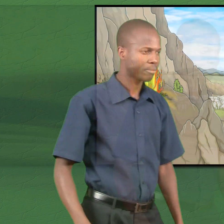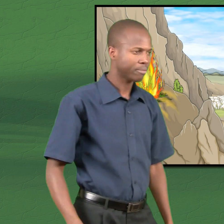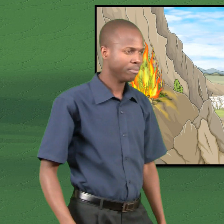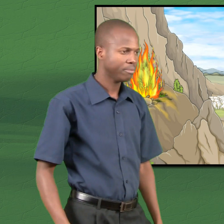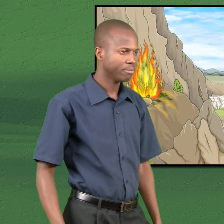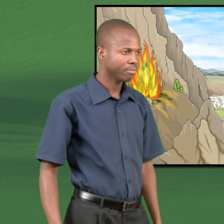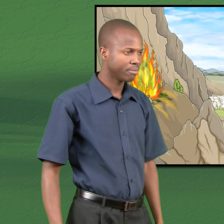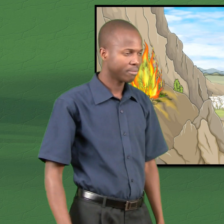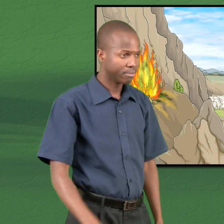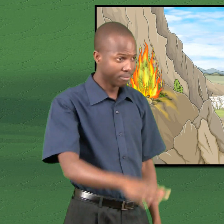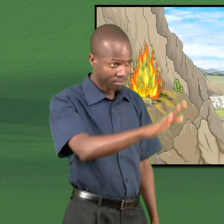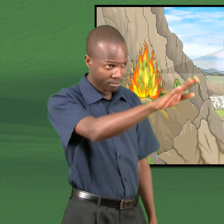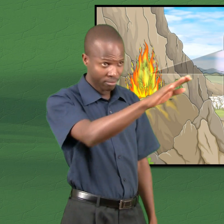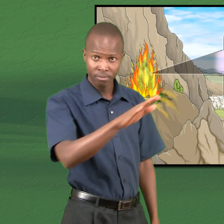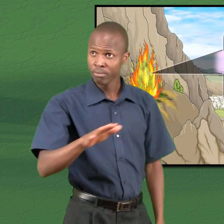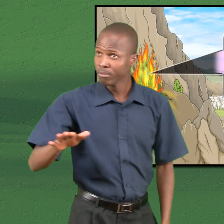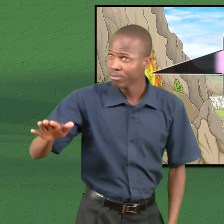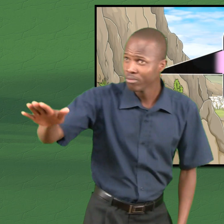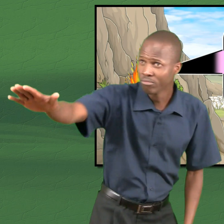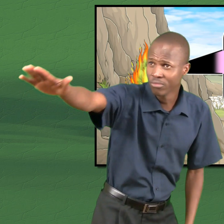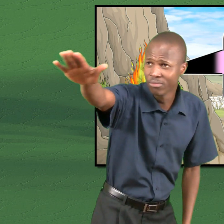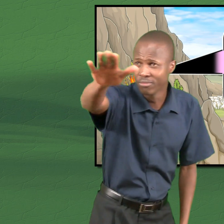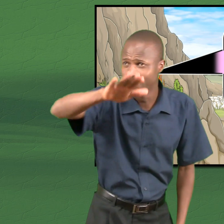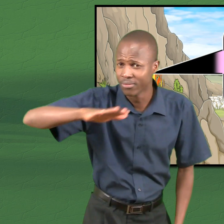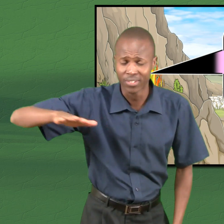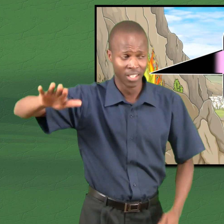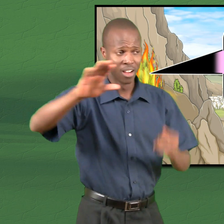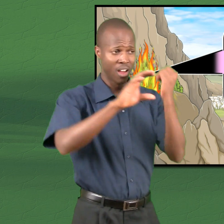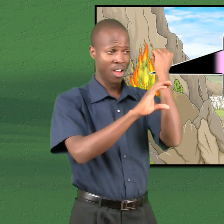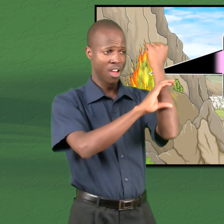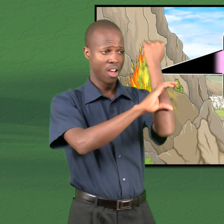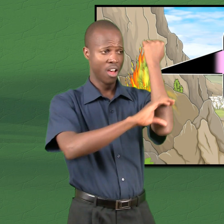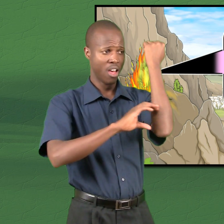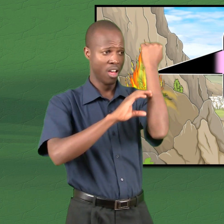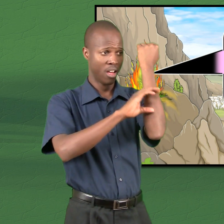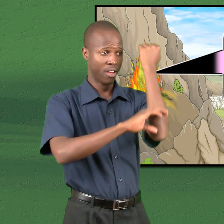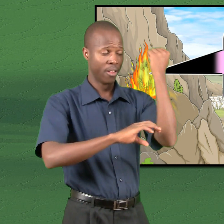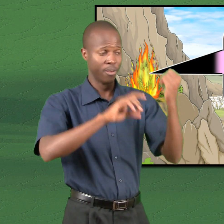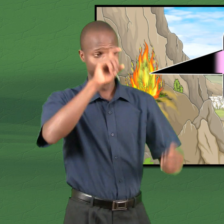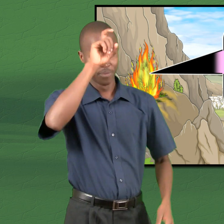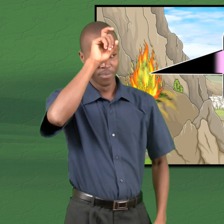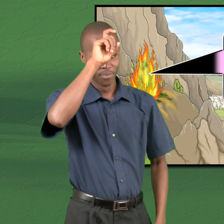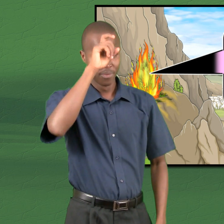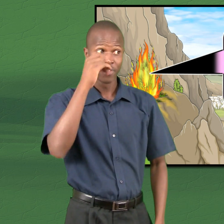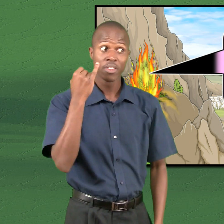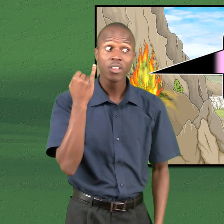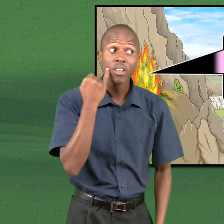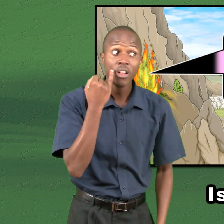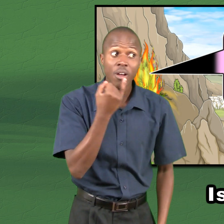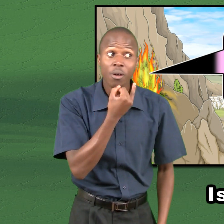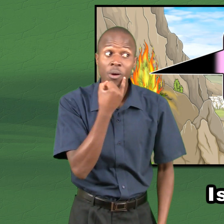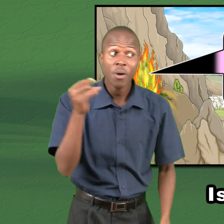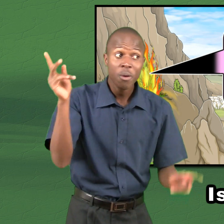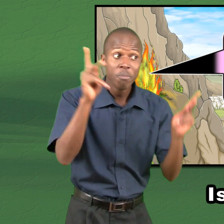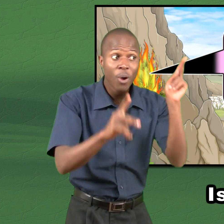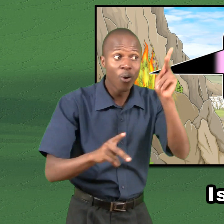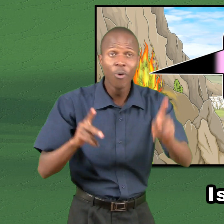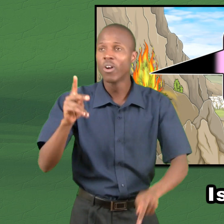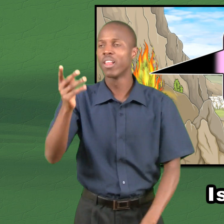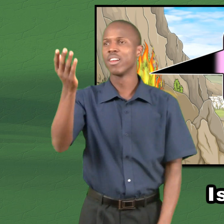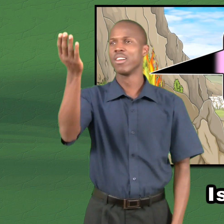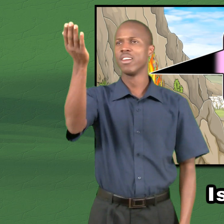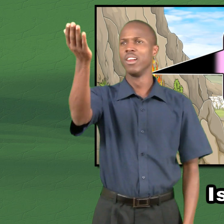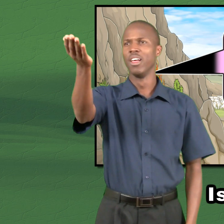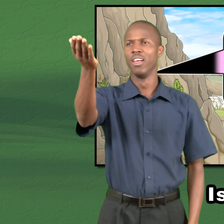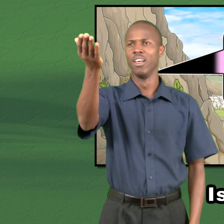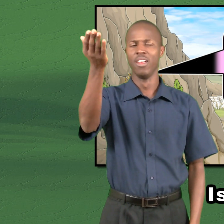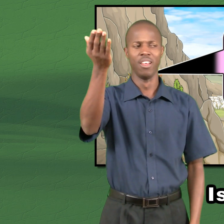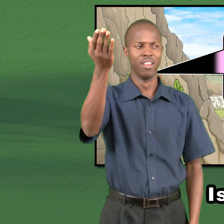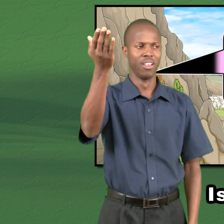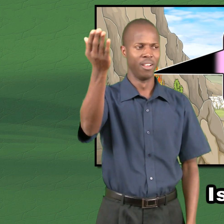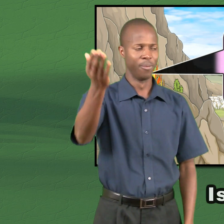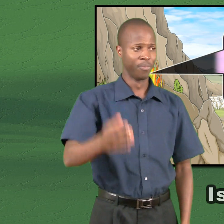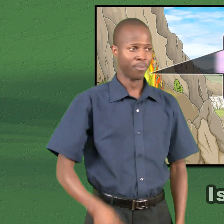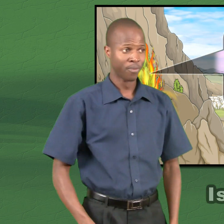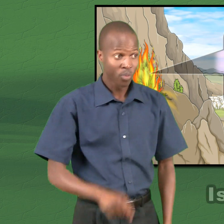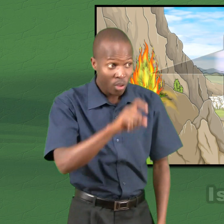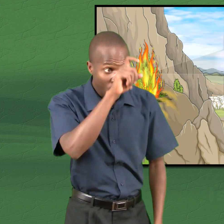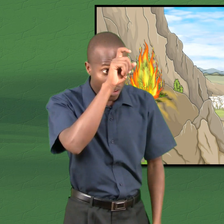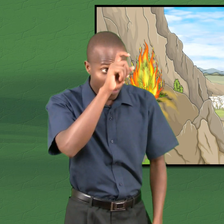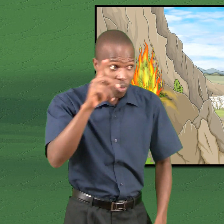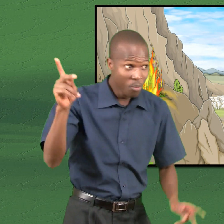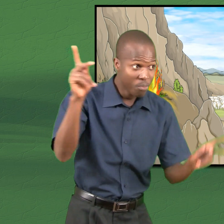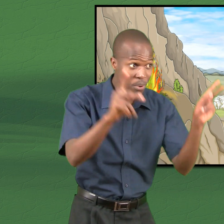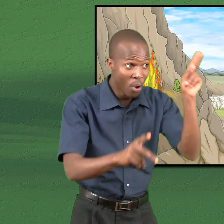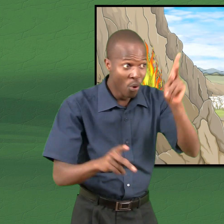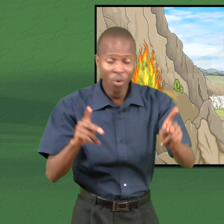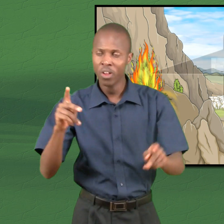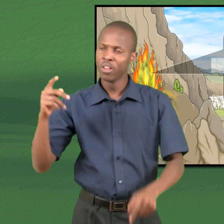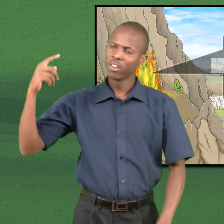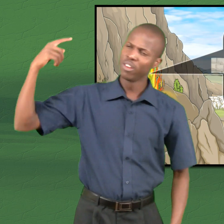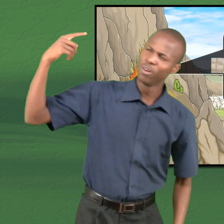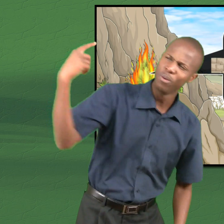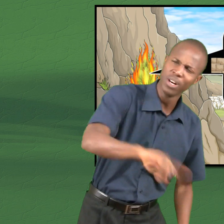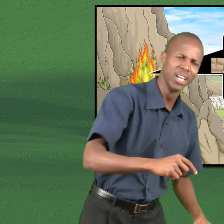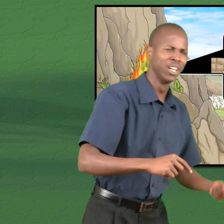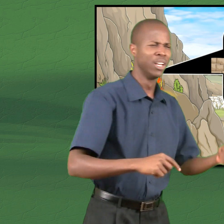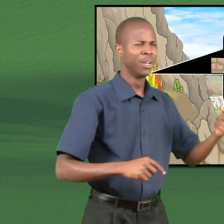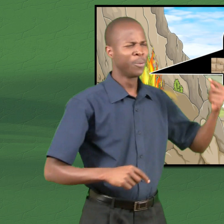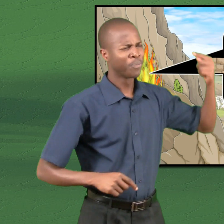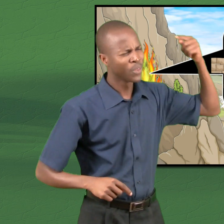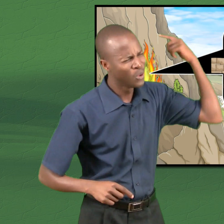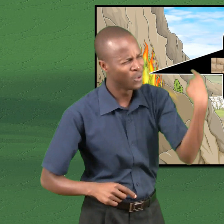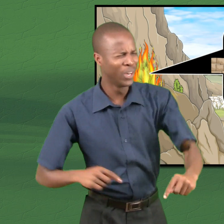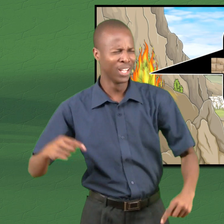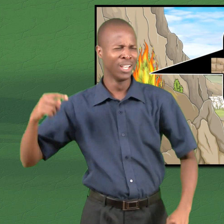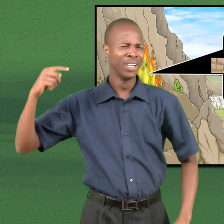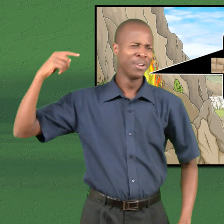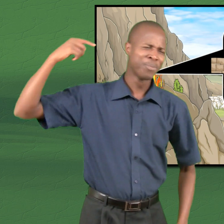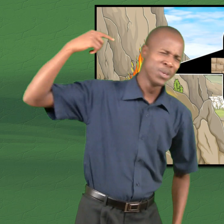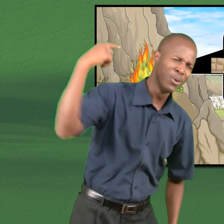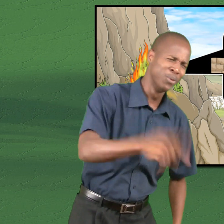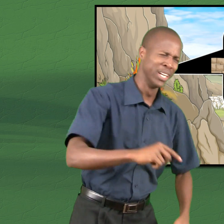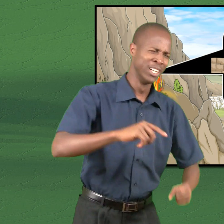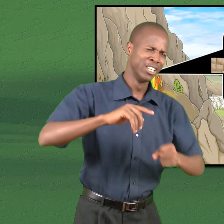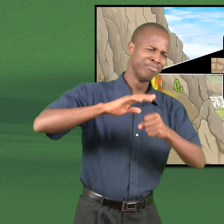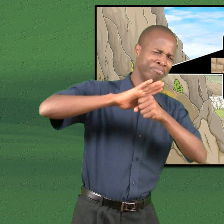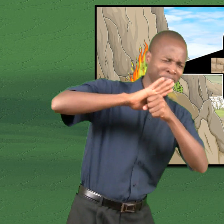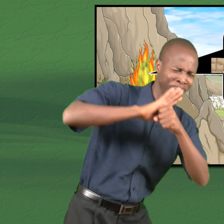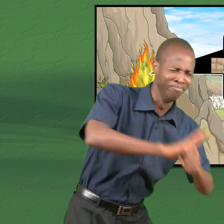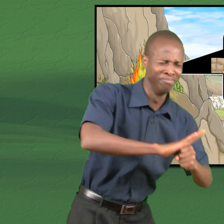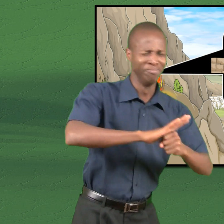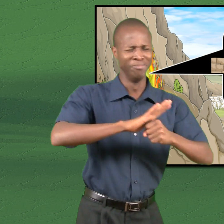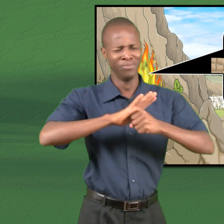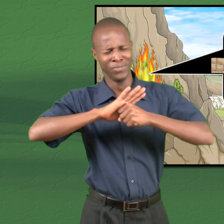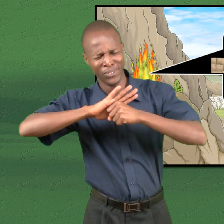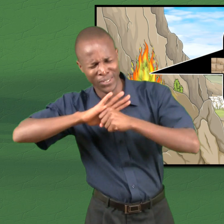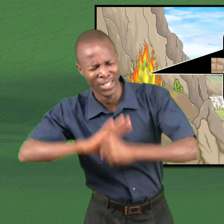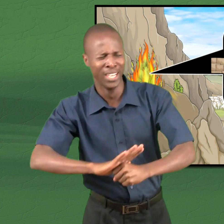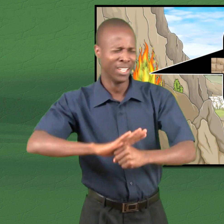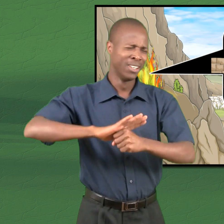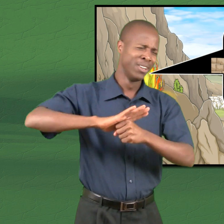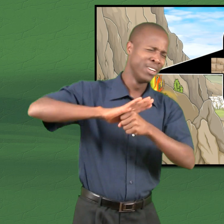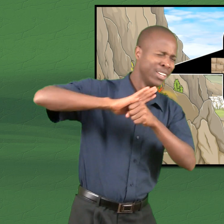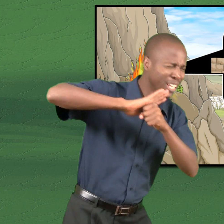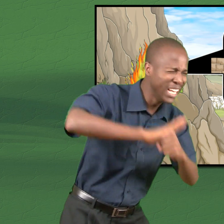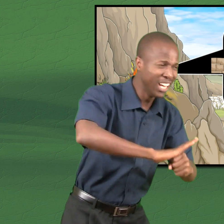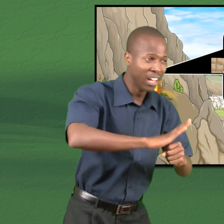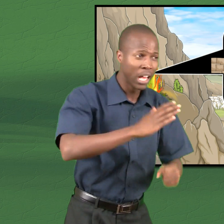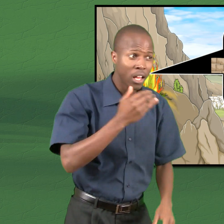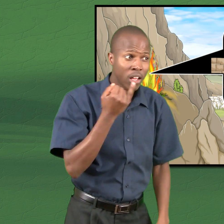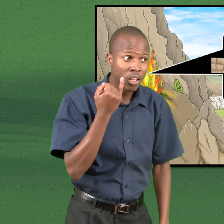The LORD said, “I have indeed seen the affliction of My people in Egypt.